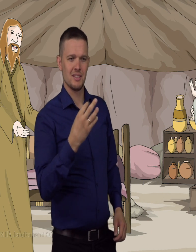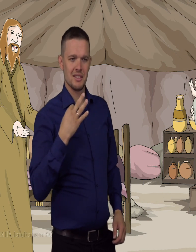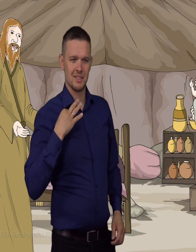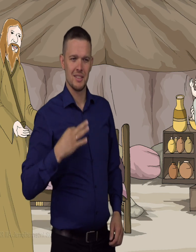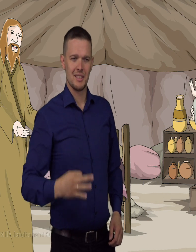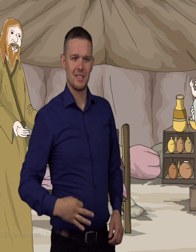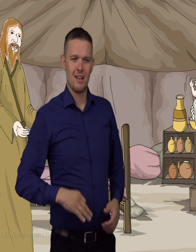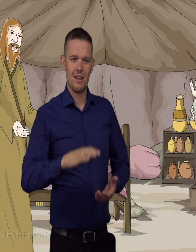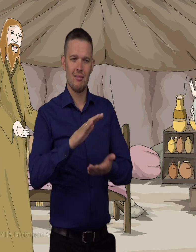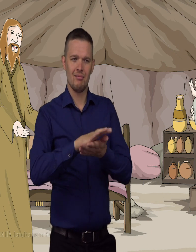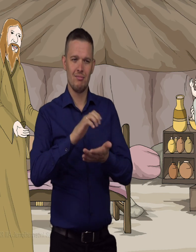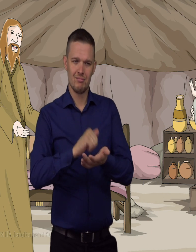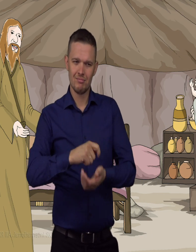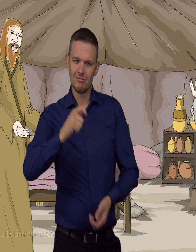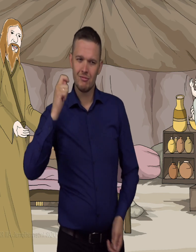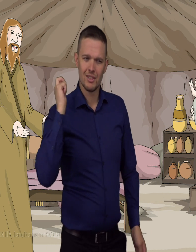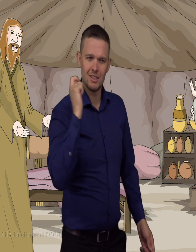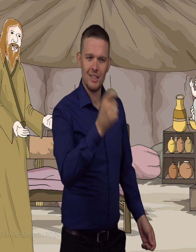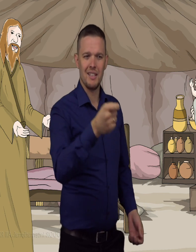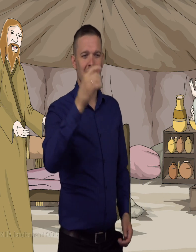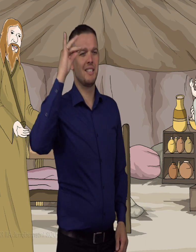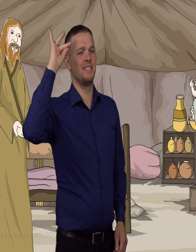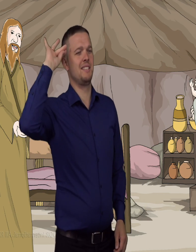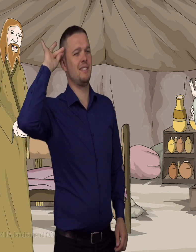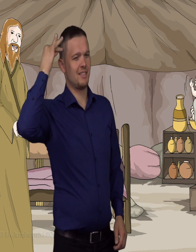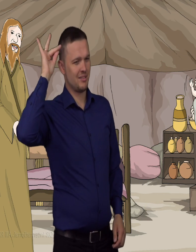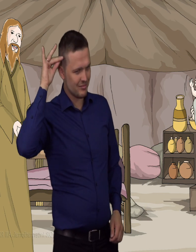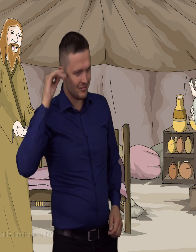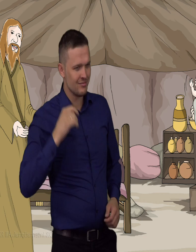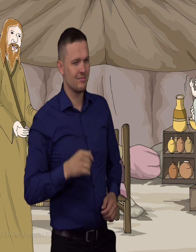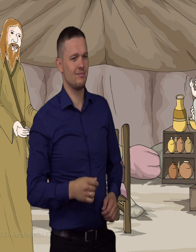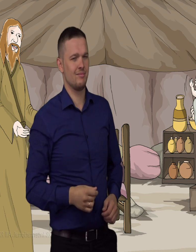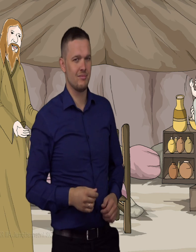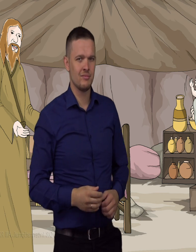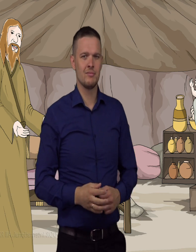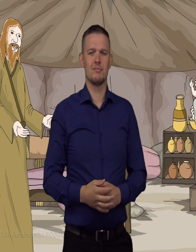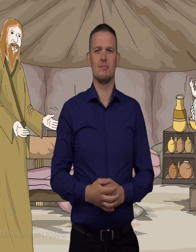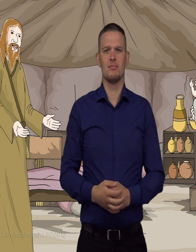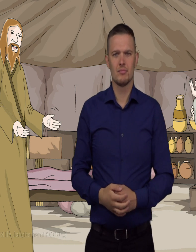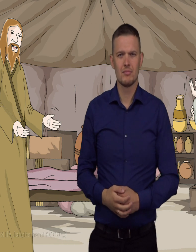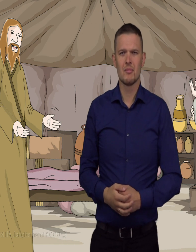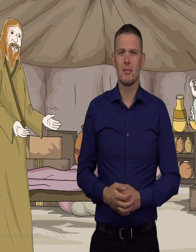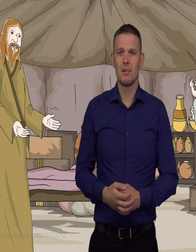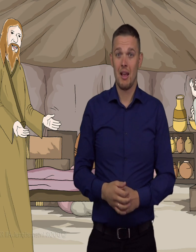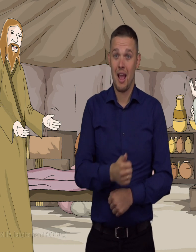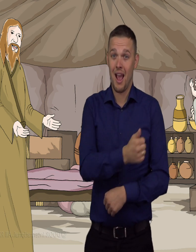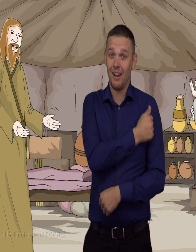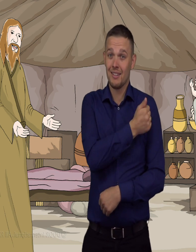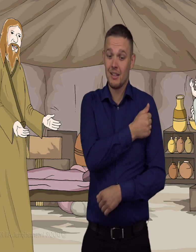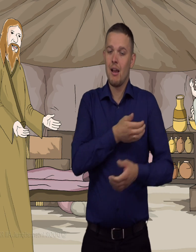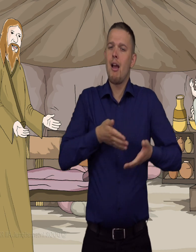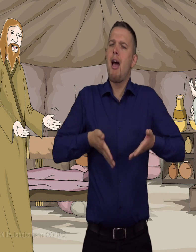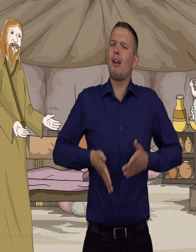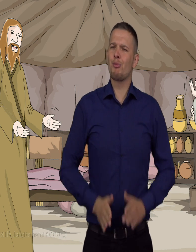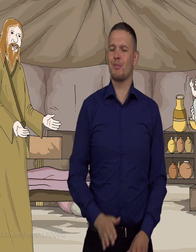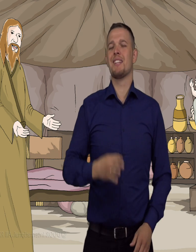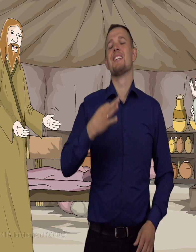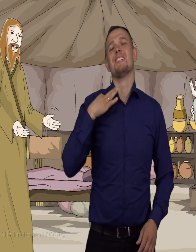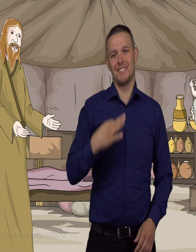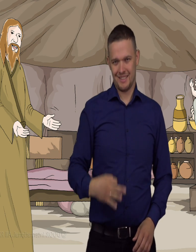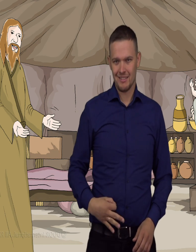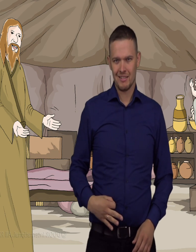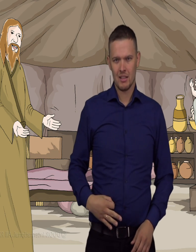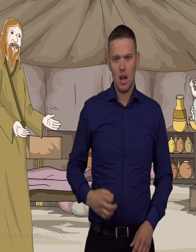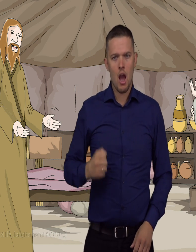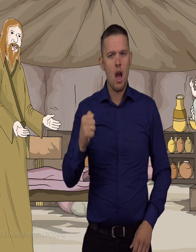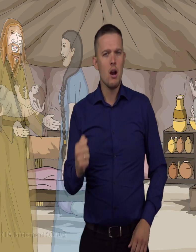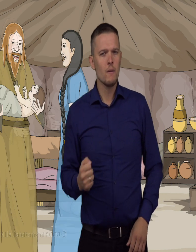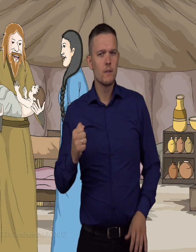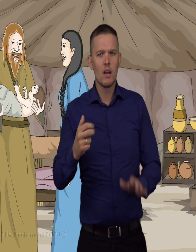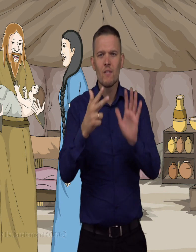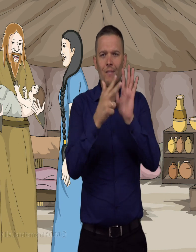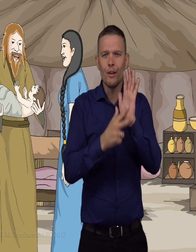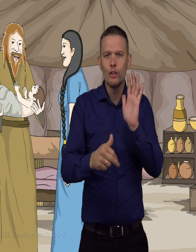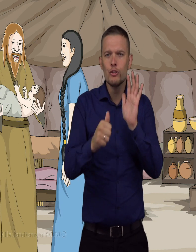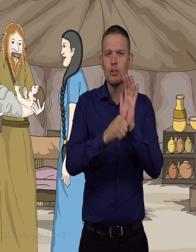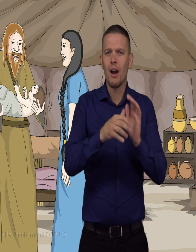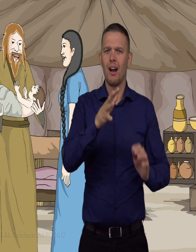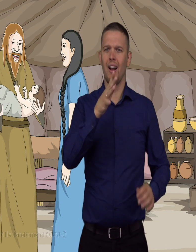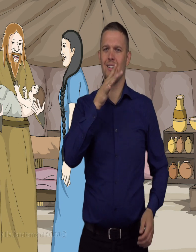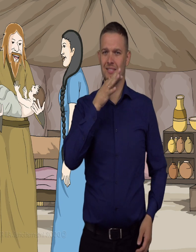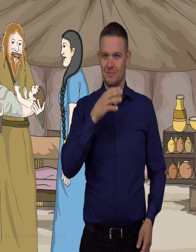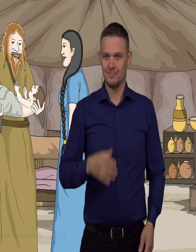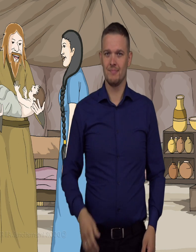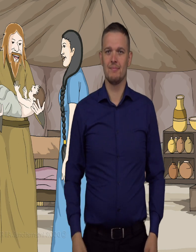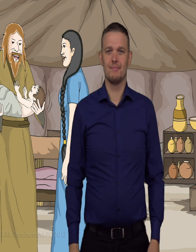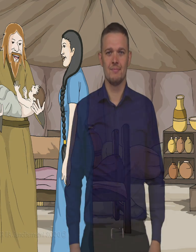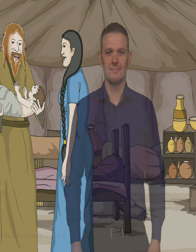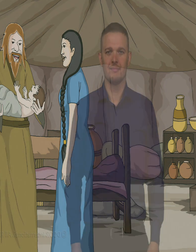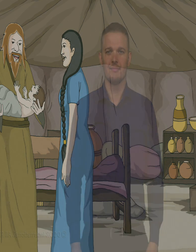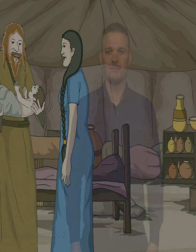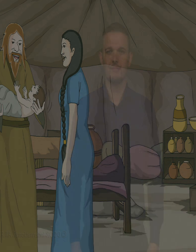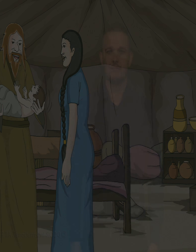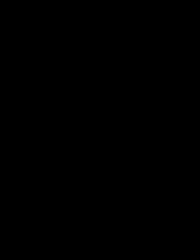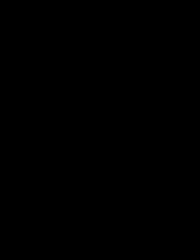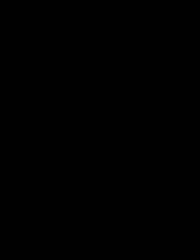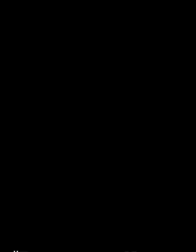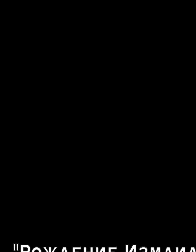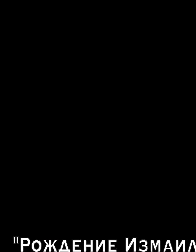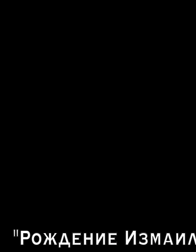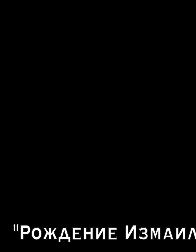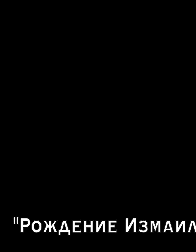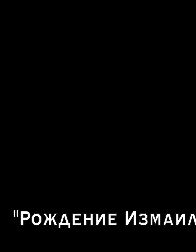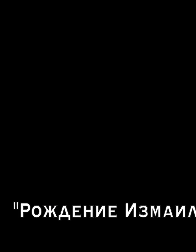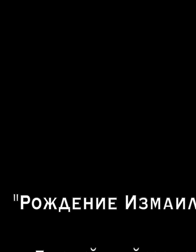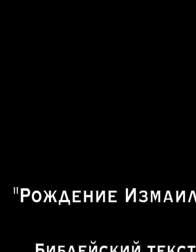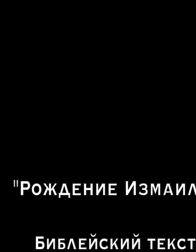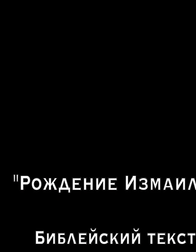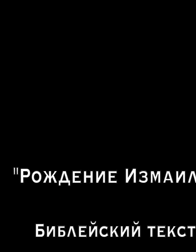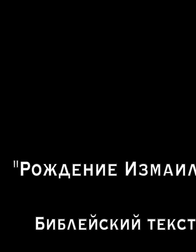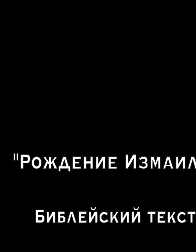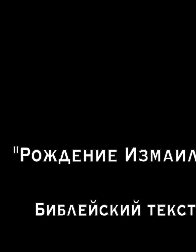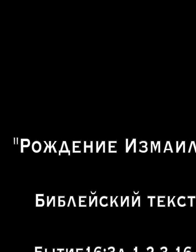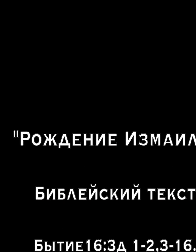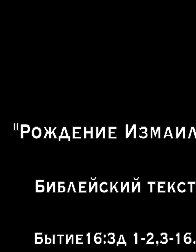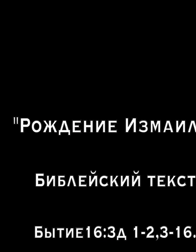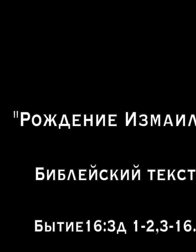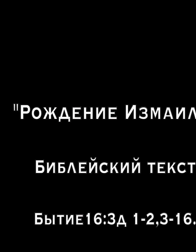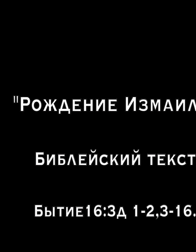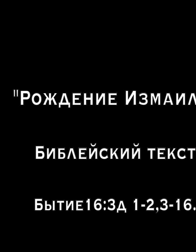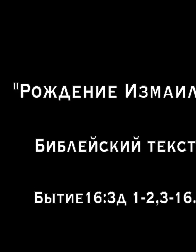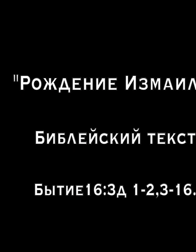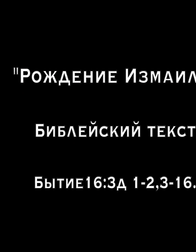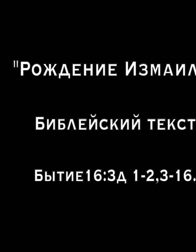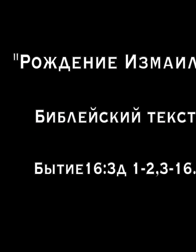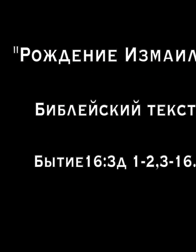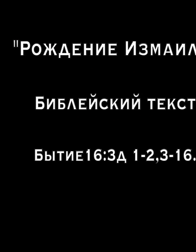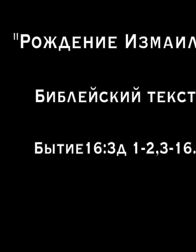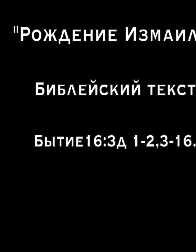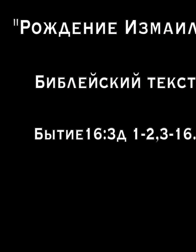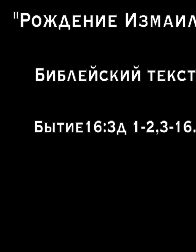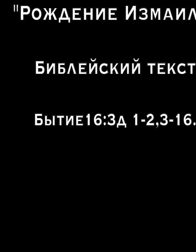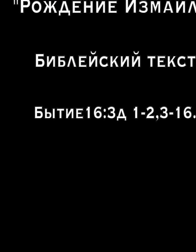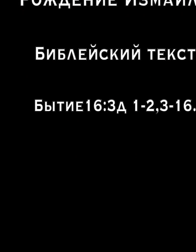Abram was eighty-six years old when Hagar bore Ishmael to him.